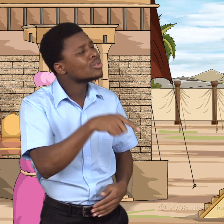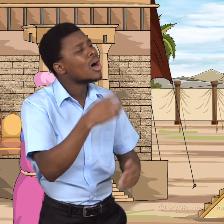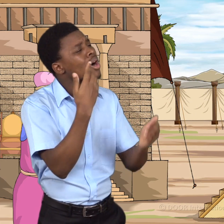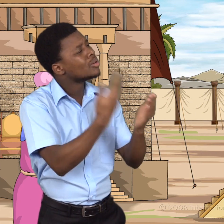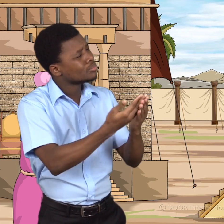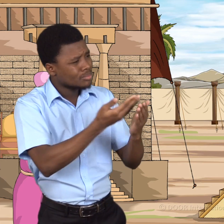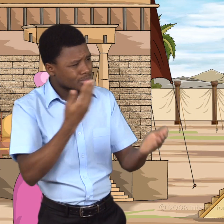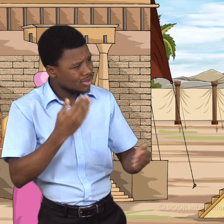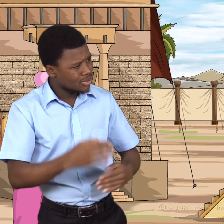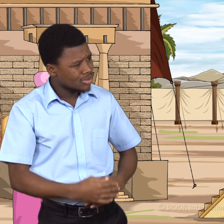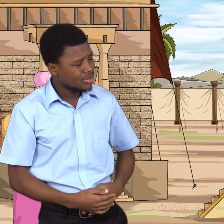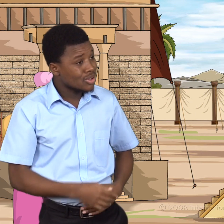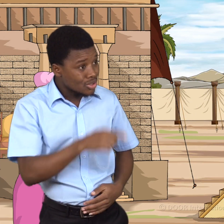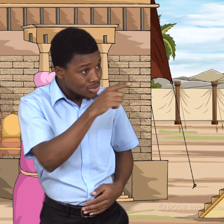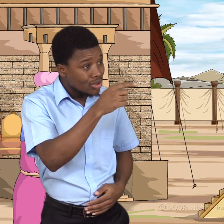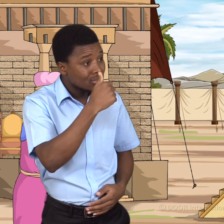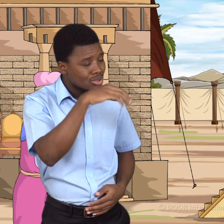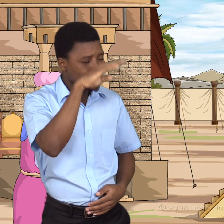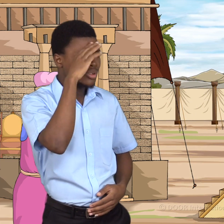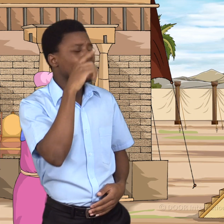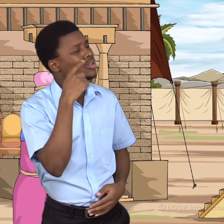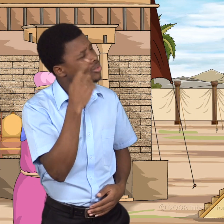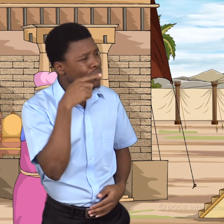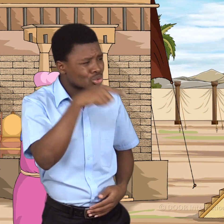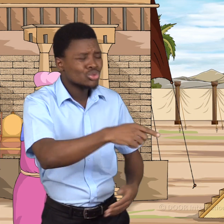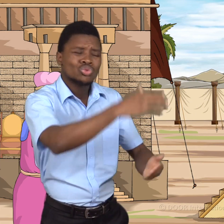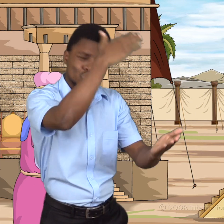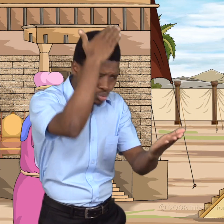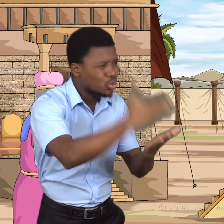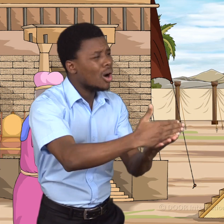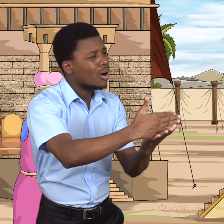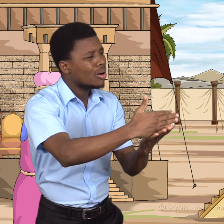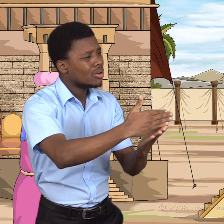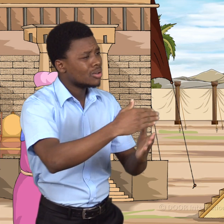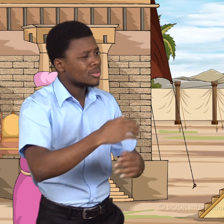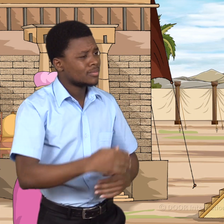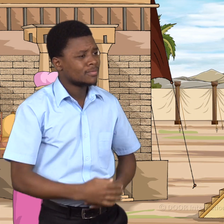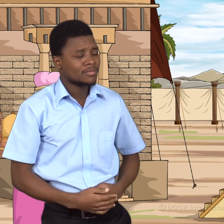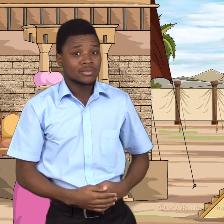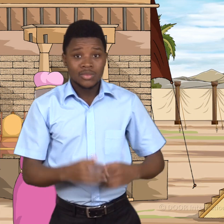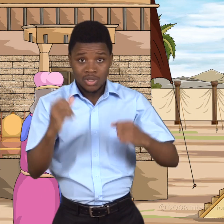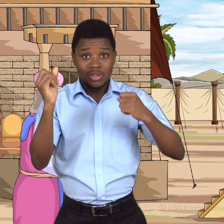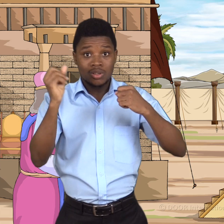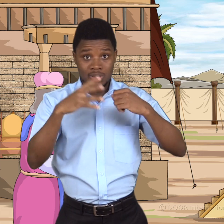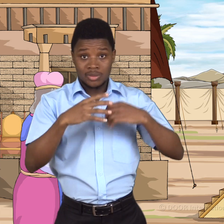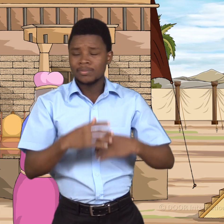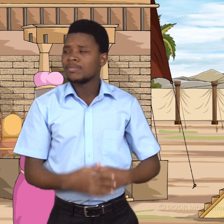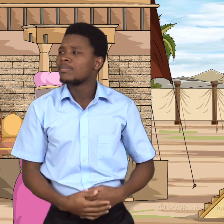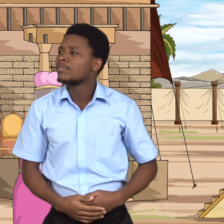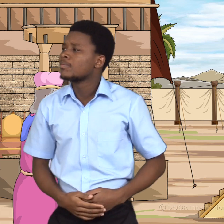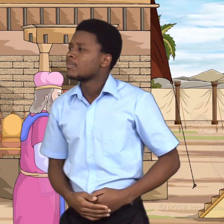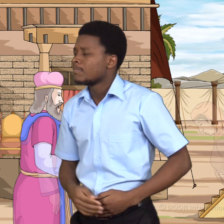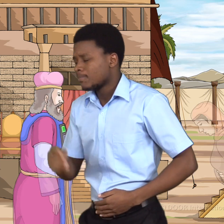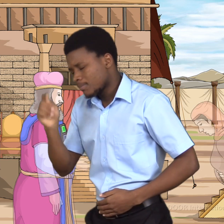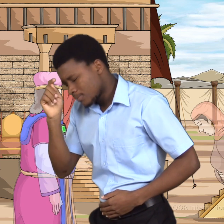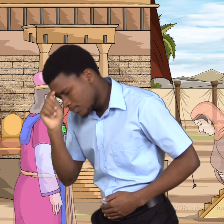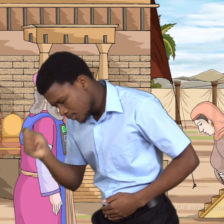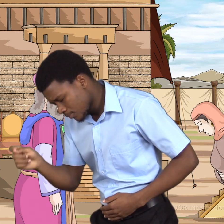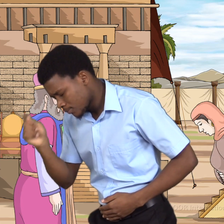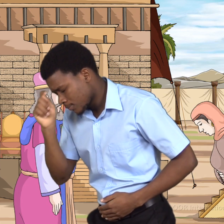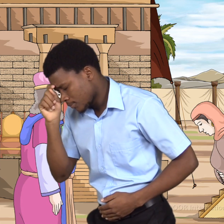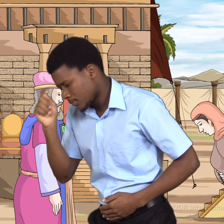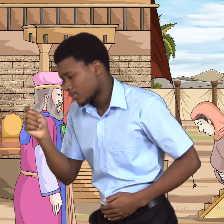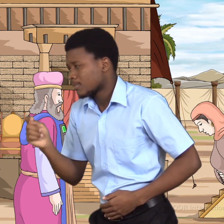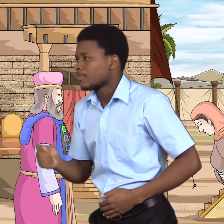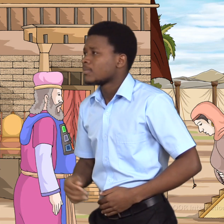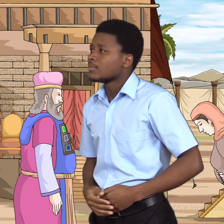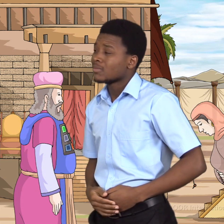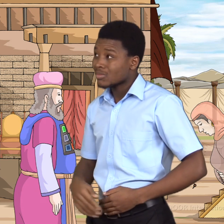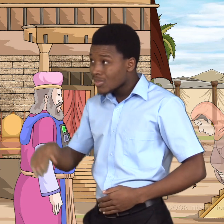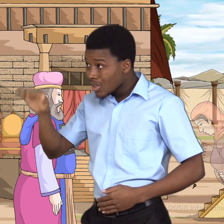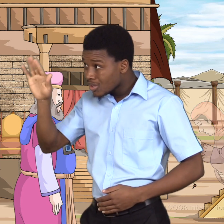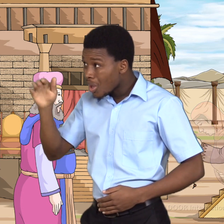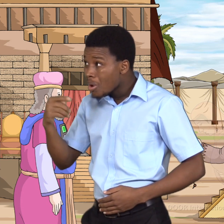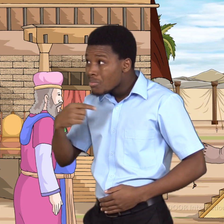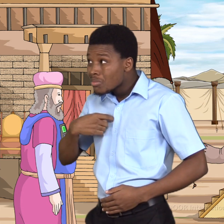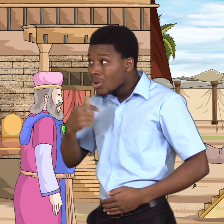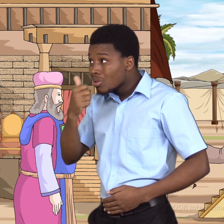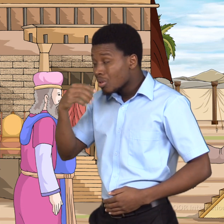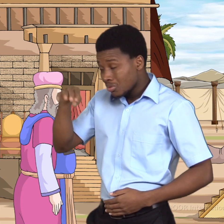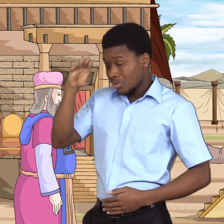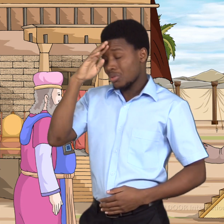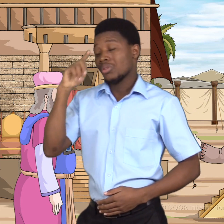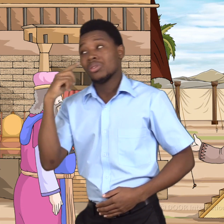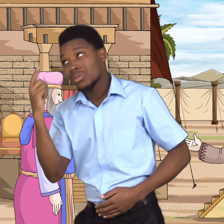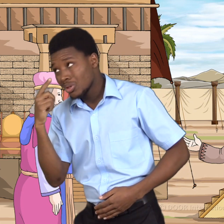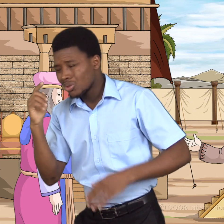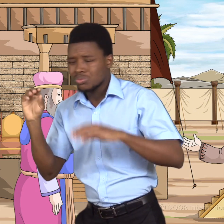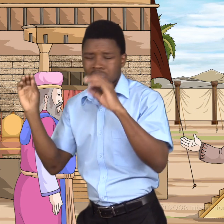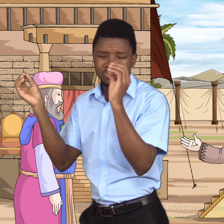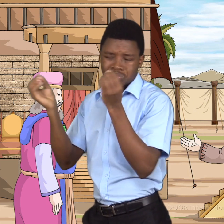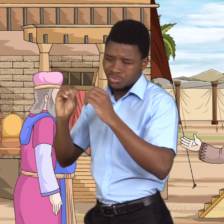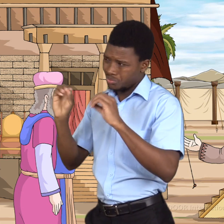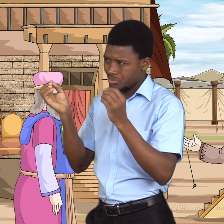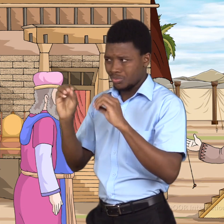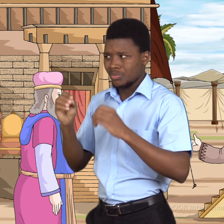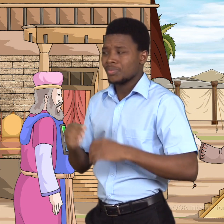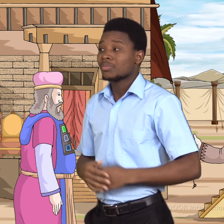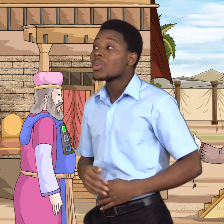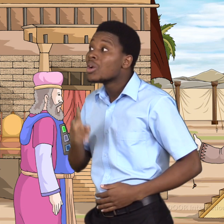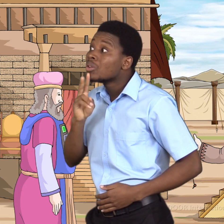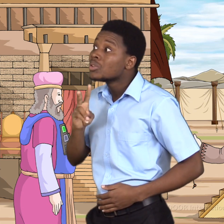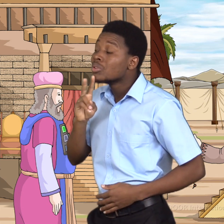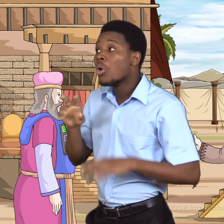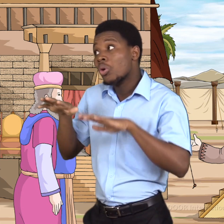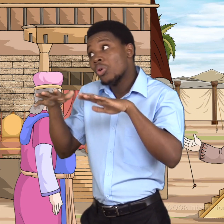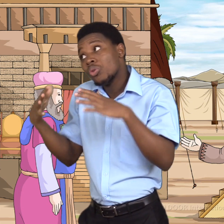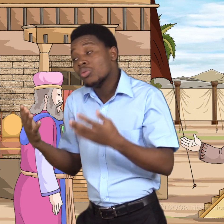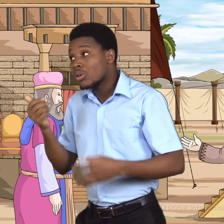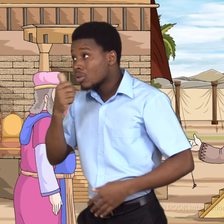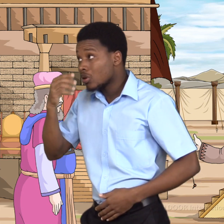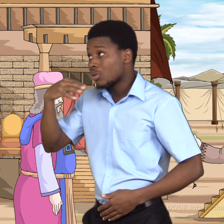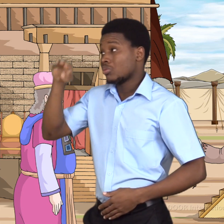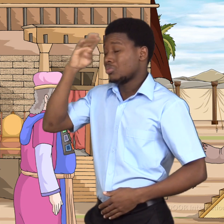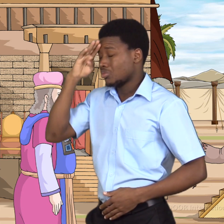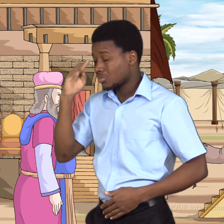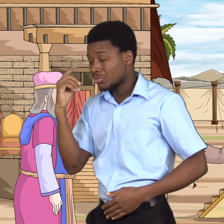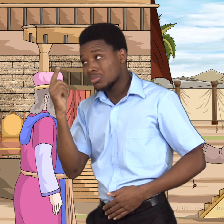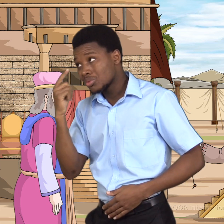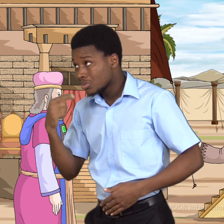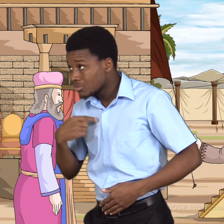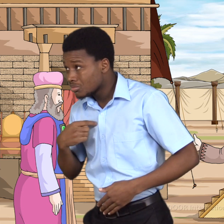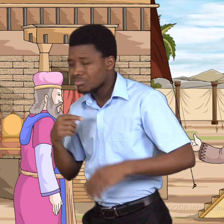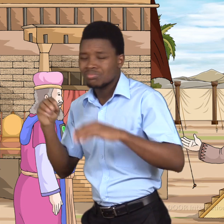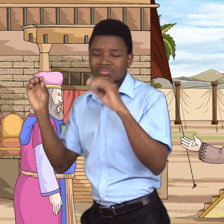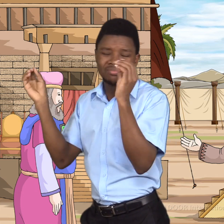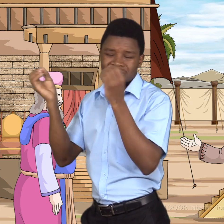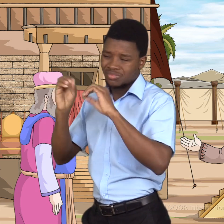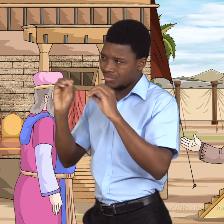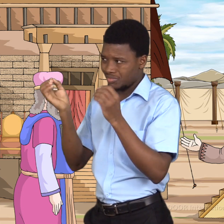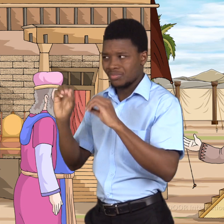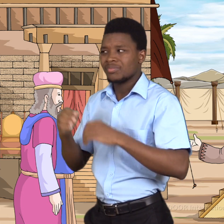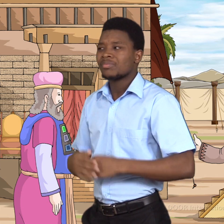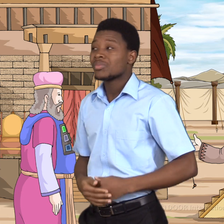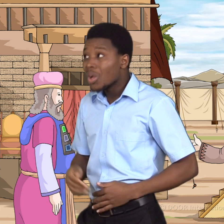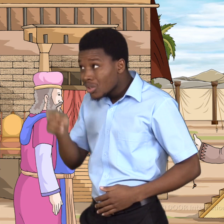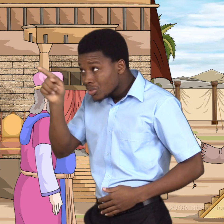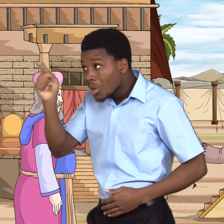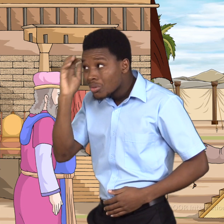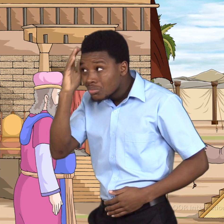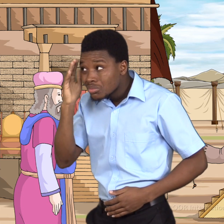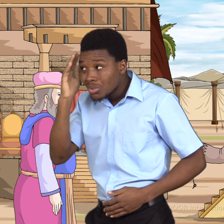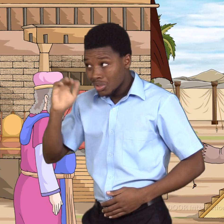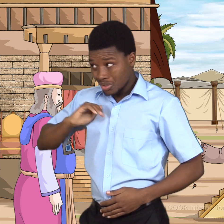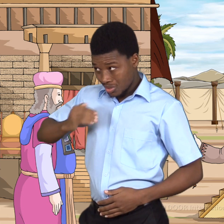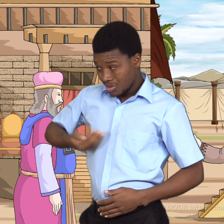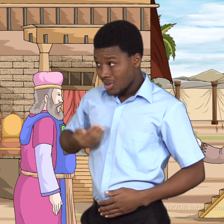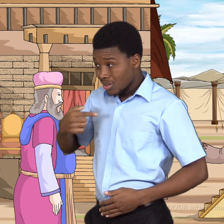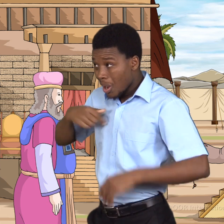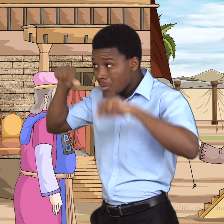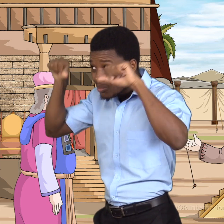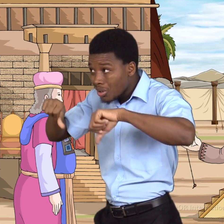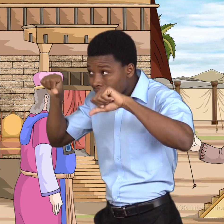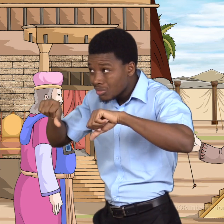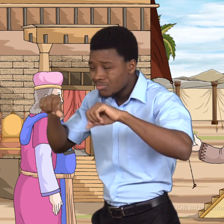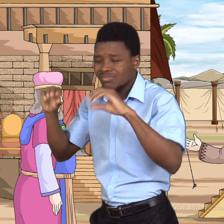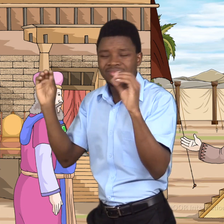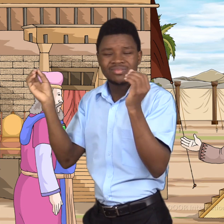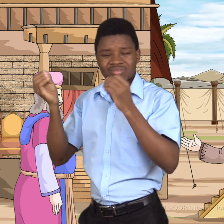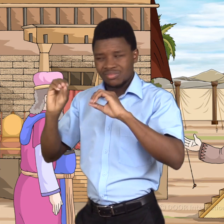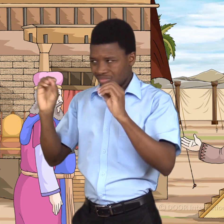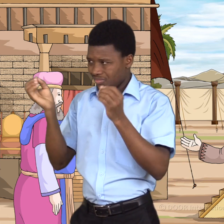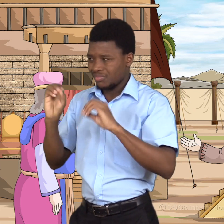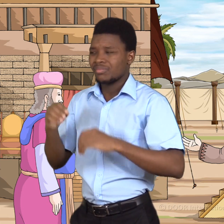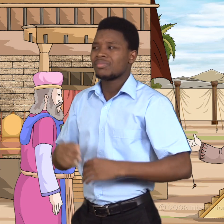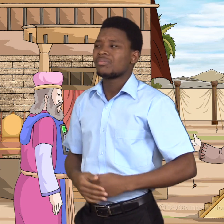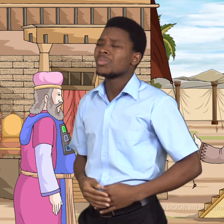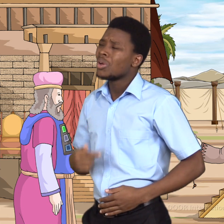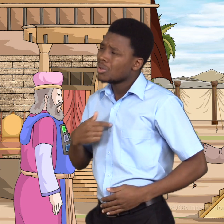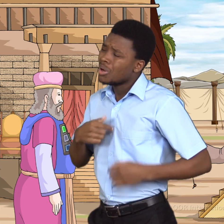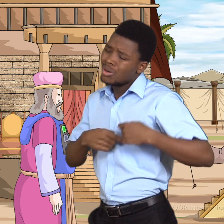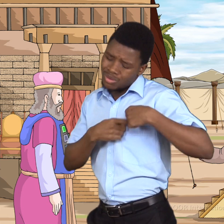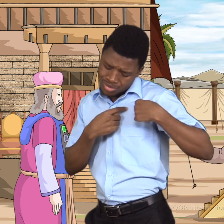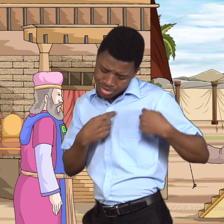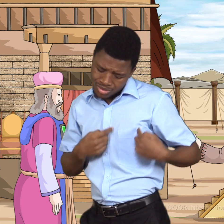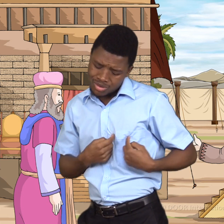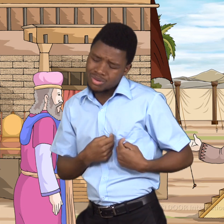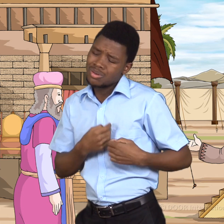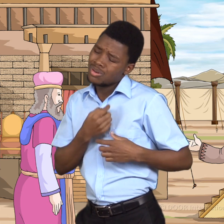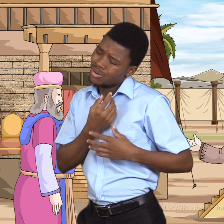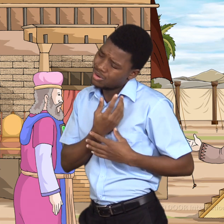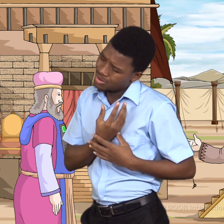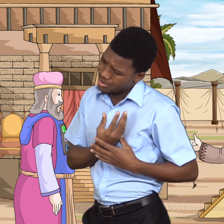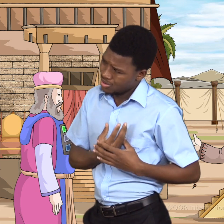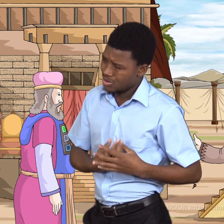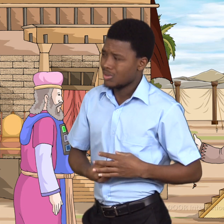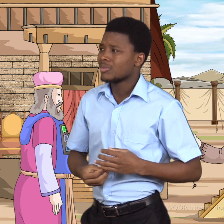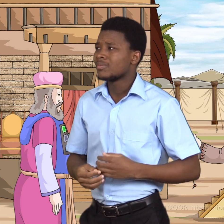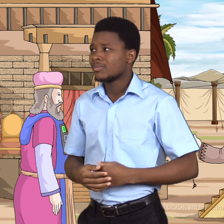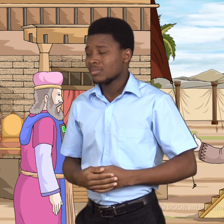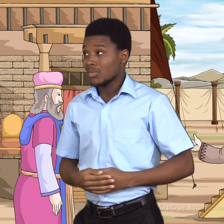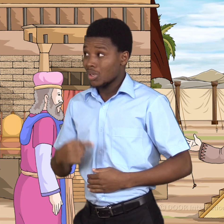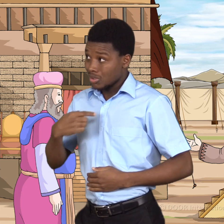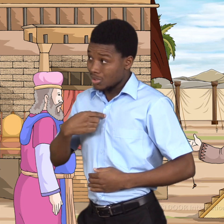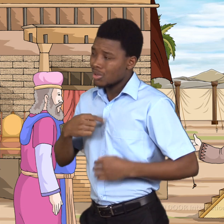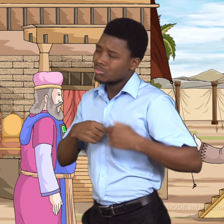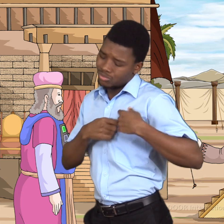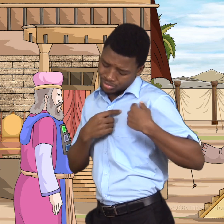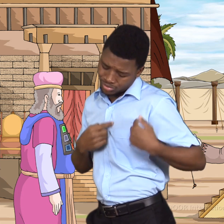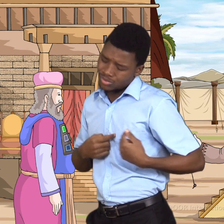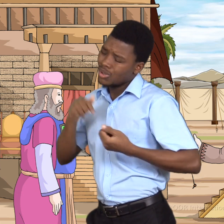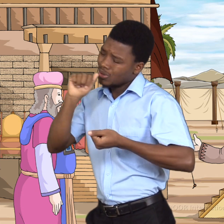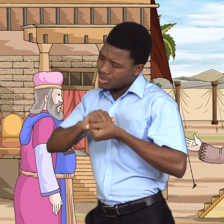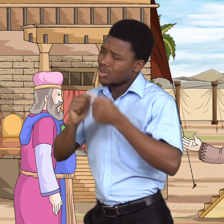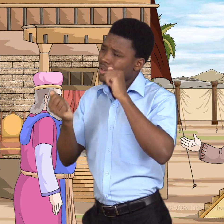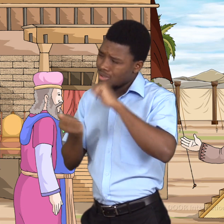So Eli thought she was drunk and said to her, “How long will you be drunk? Put away your wine!” “No, my lord,” Hannah replied. “I am a woman oppressed in spirit.